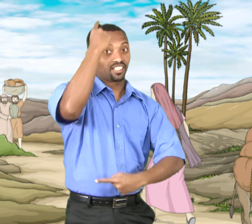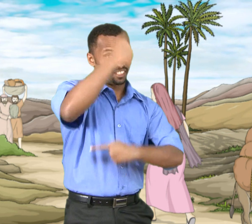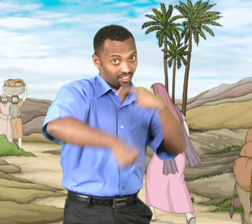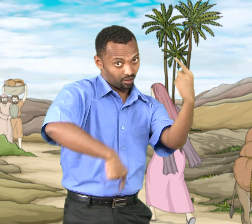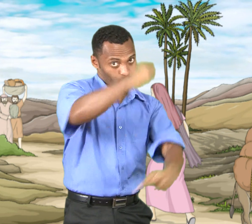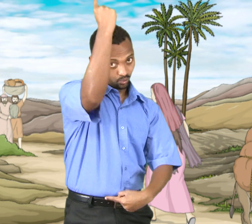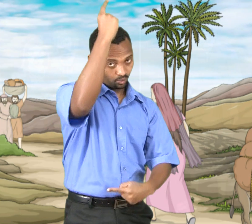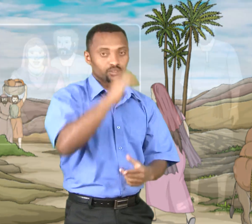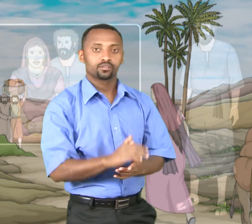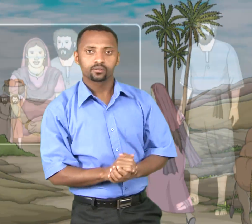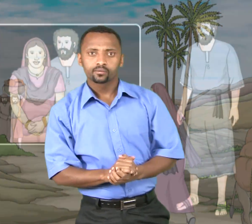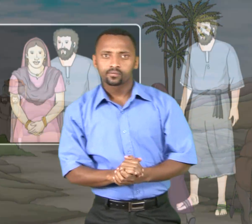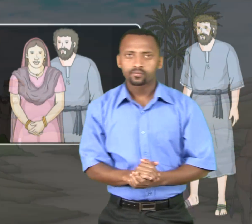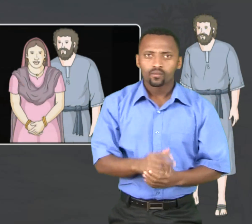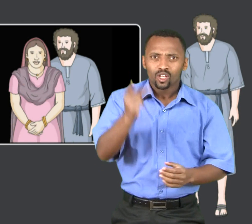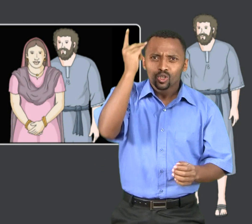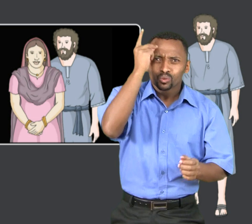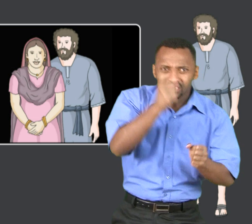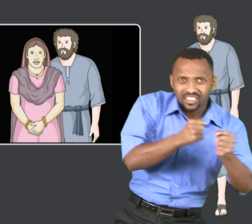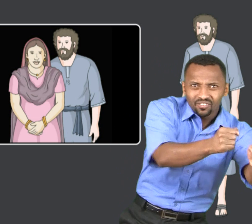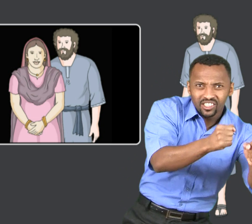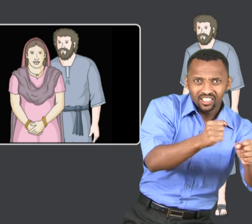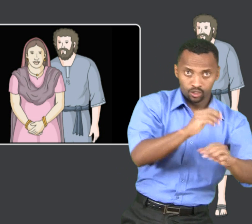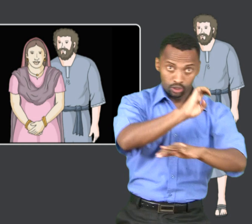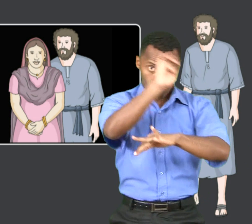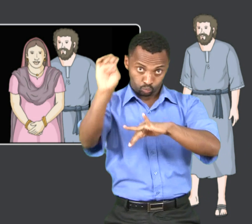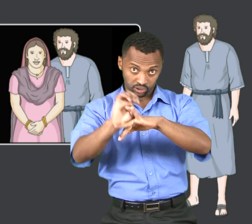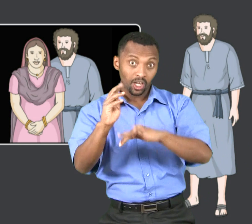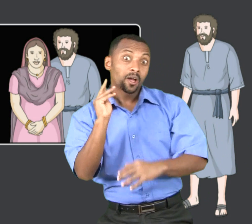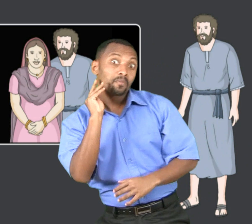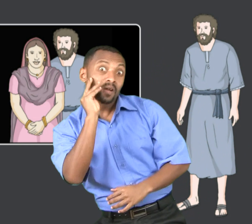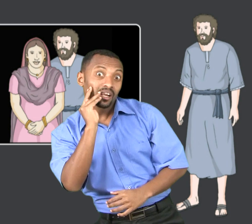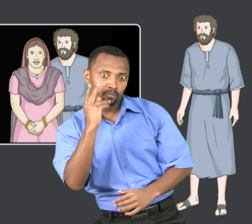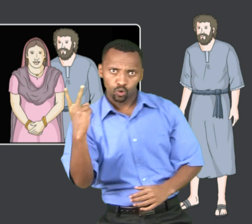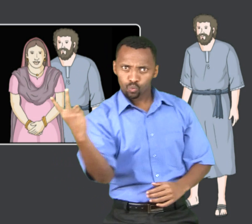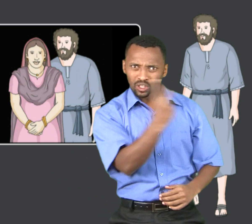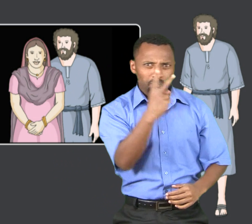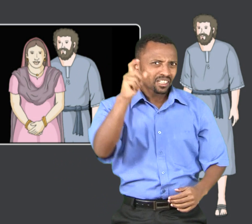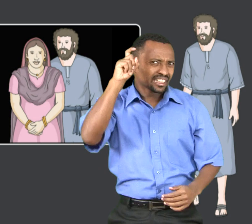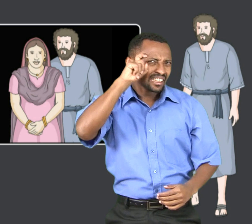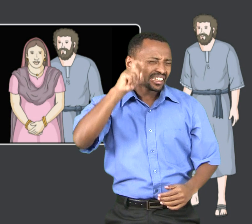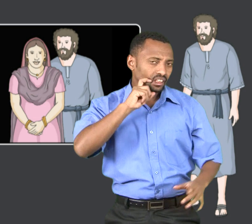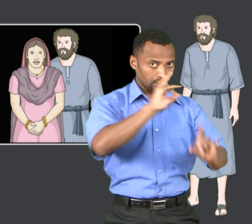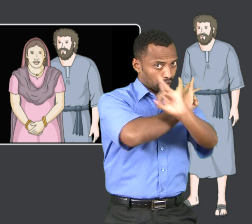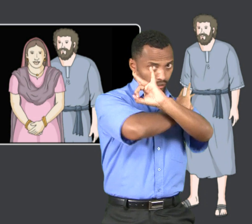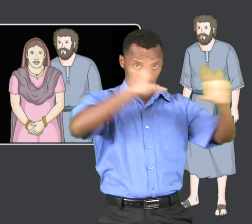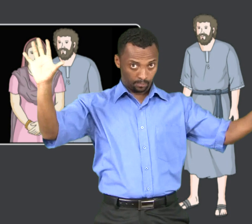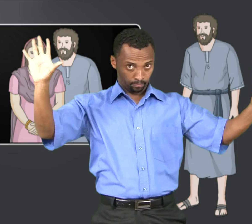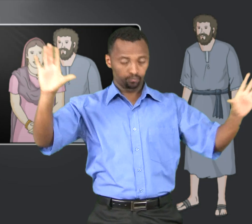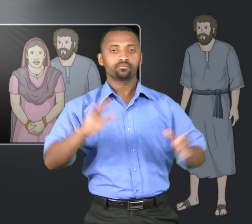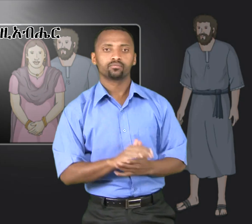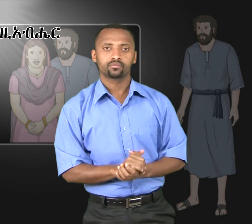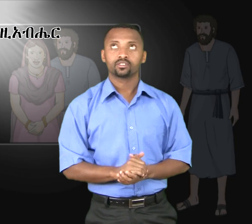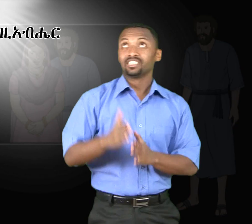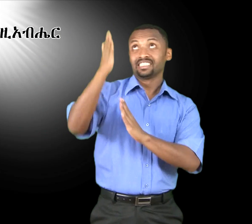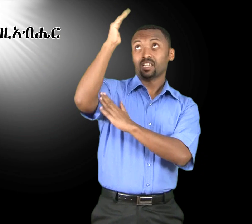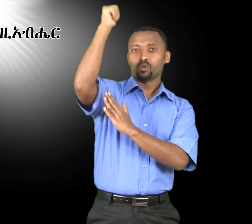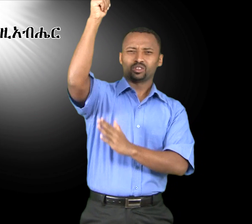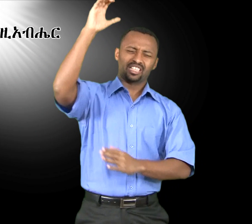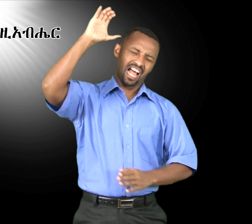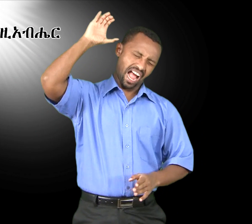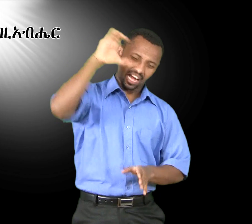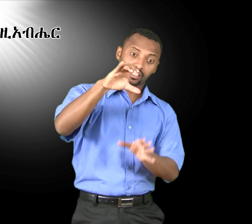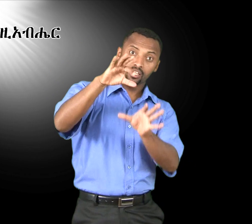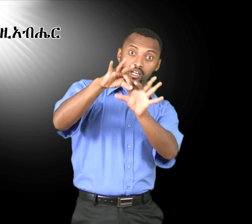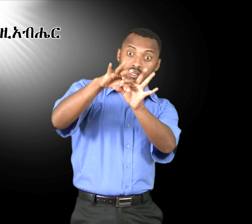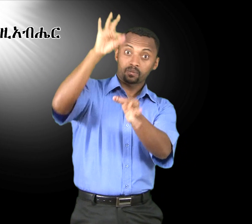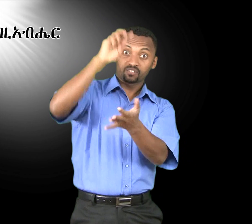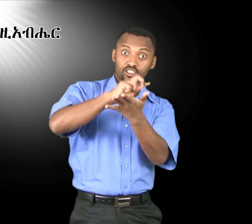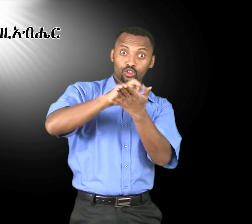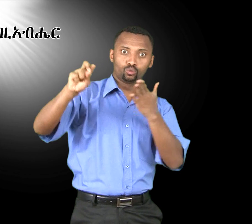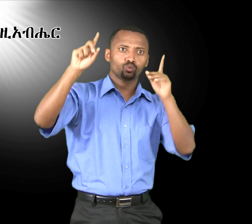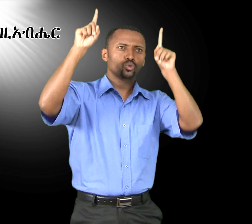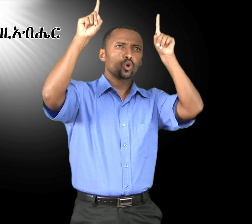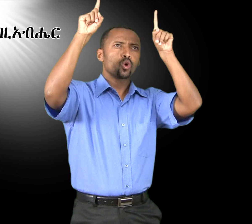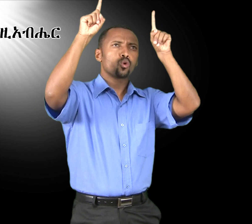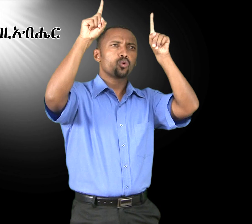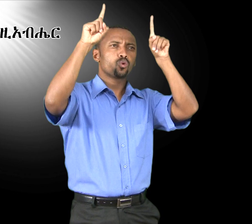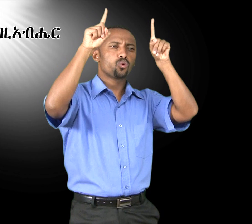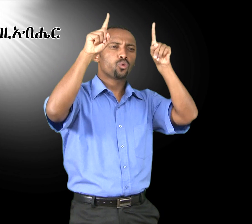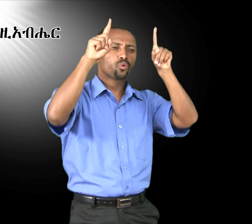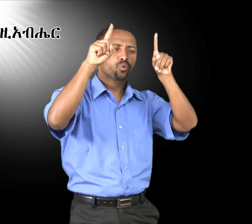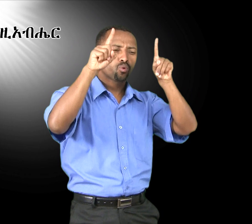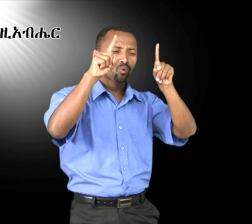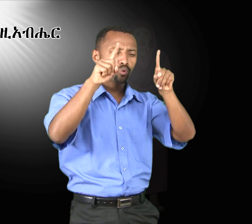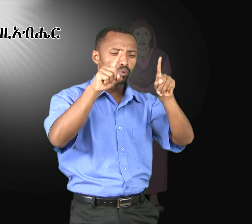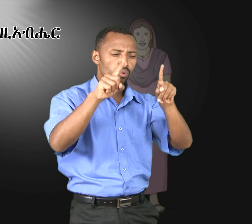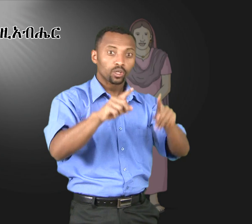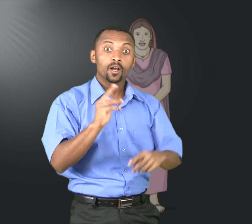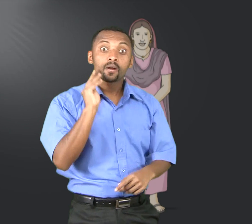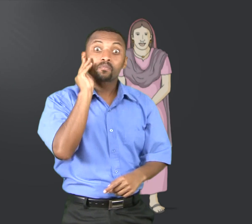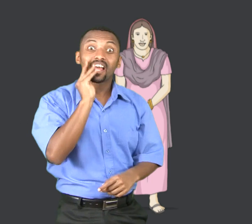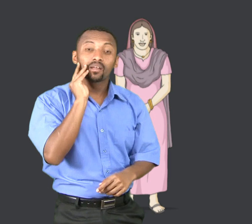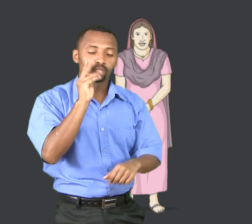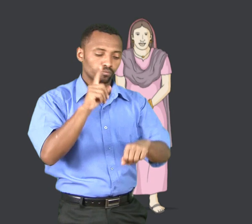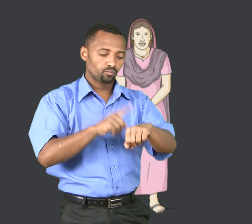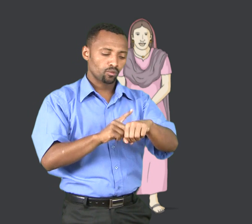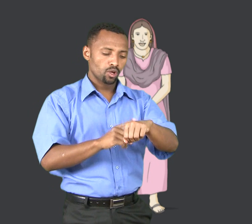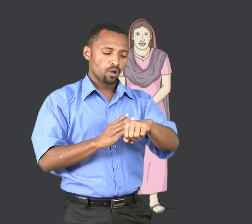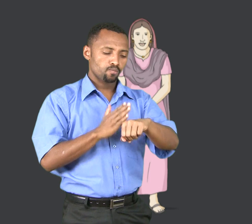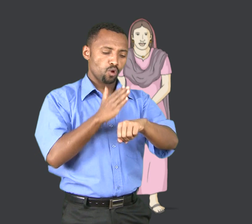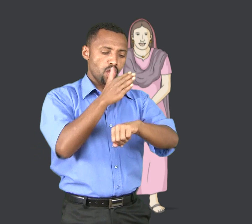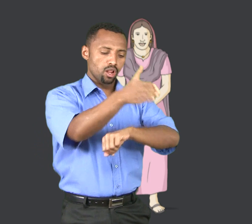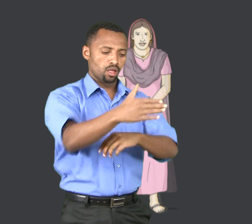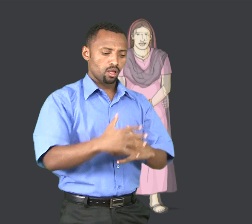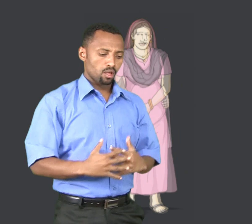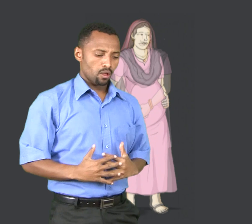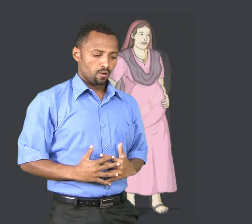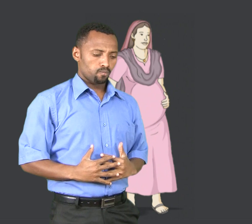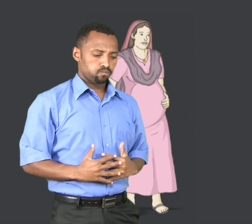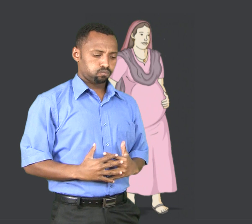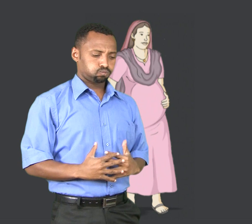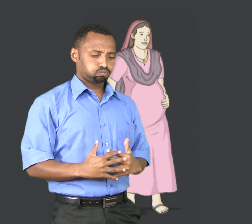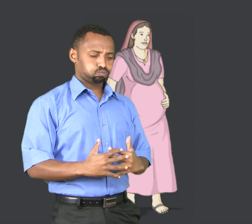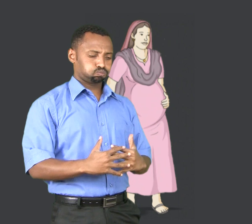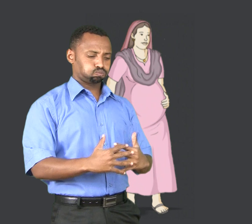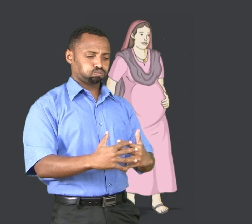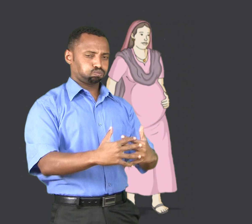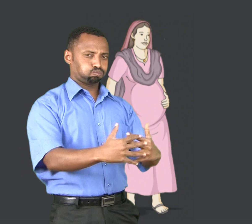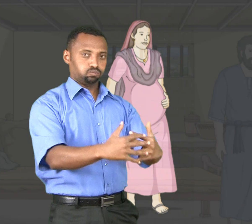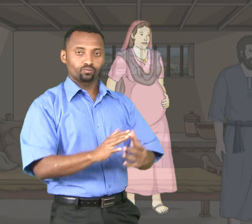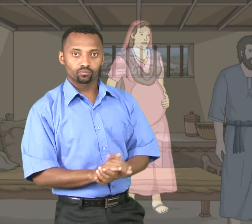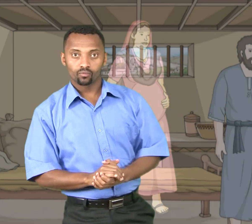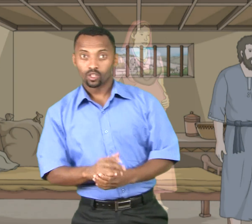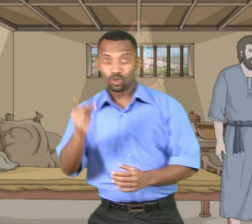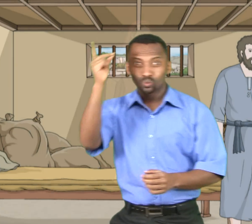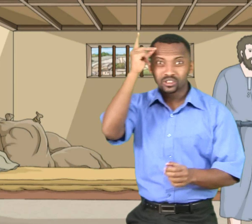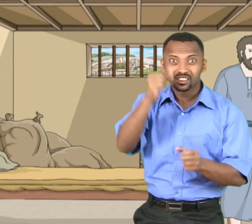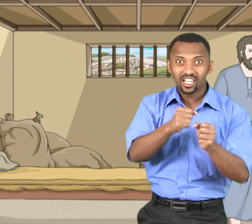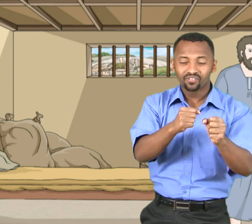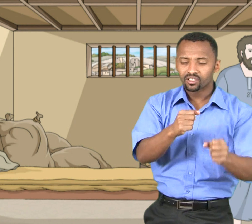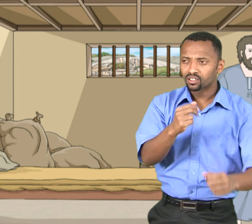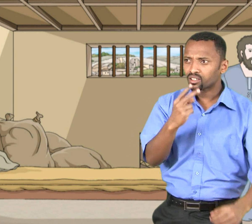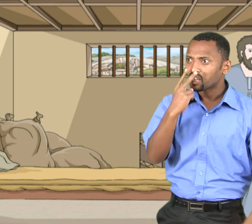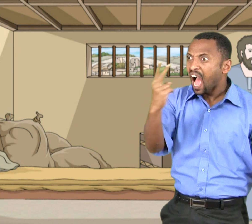This is how the birth of Jesus Christ came about: His mother Mary was pledged in marriage to Joseph, but before they came together, she was found to be with child through the Holy Spirit.